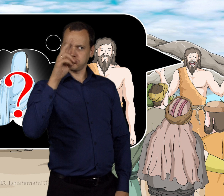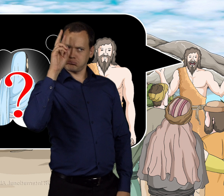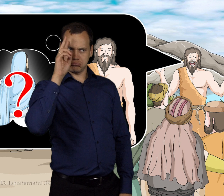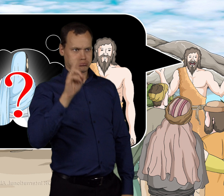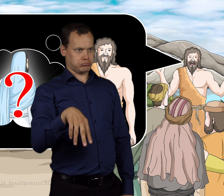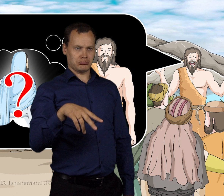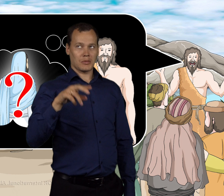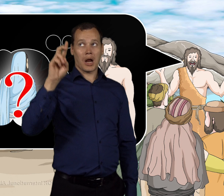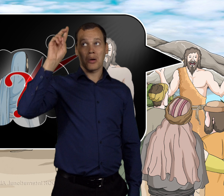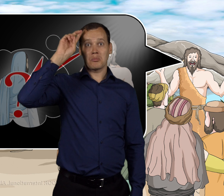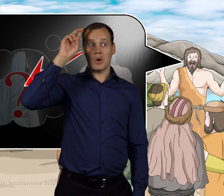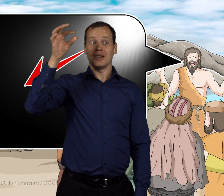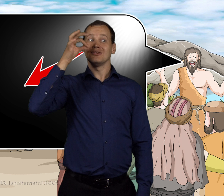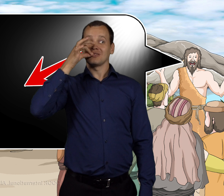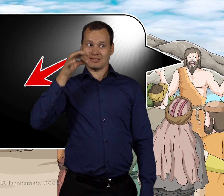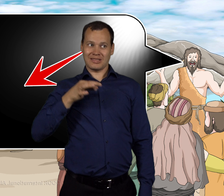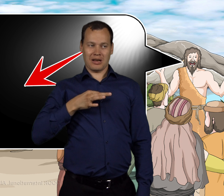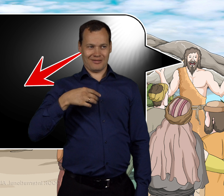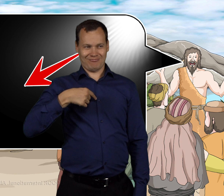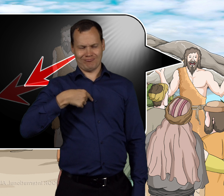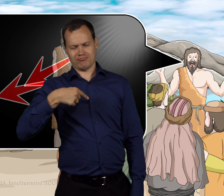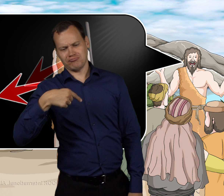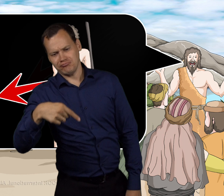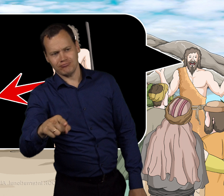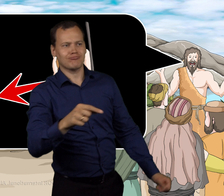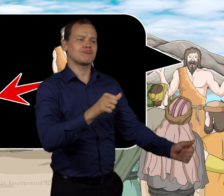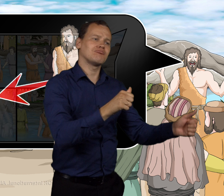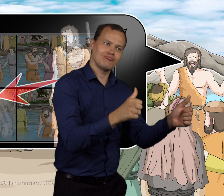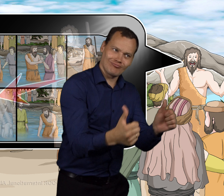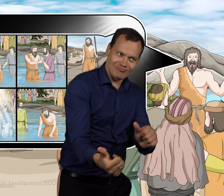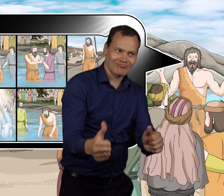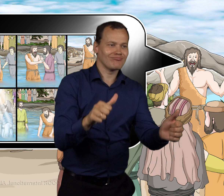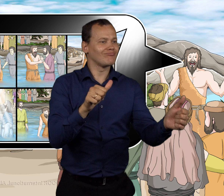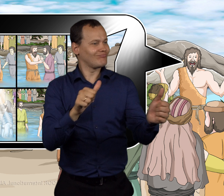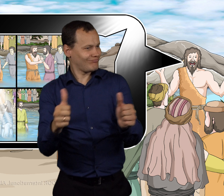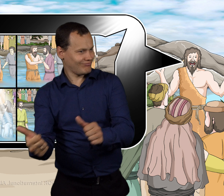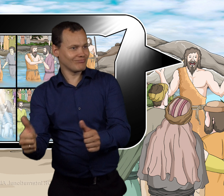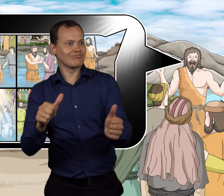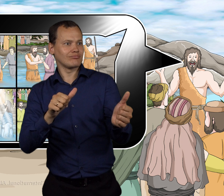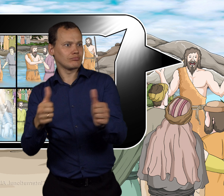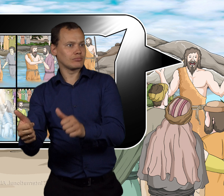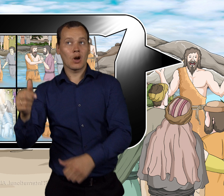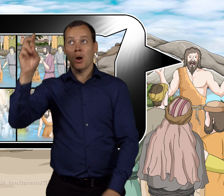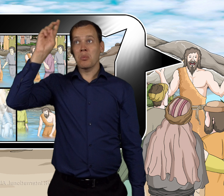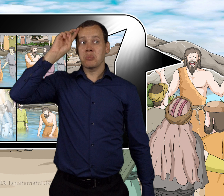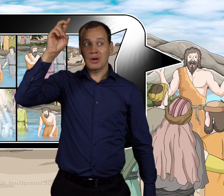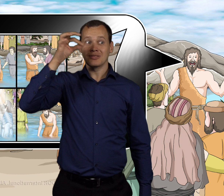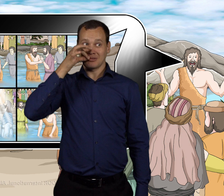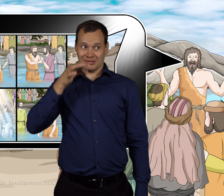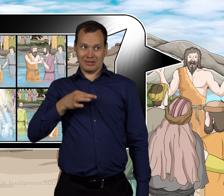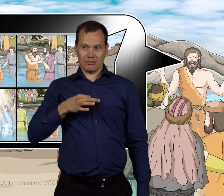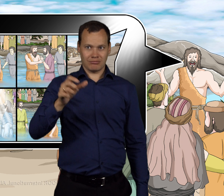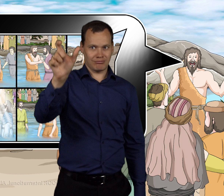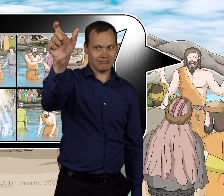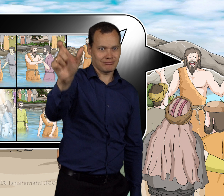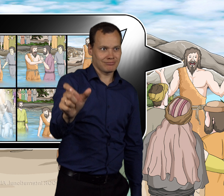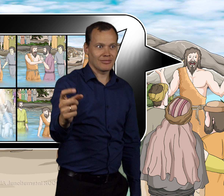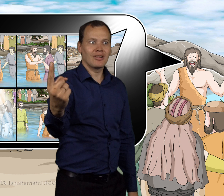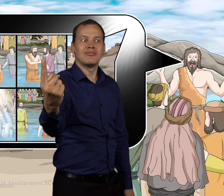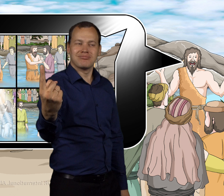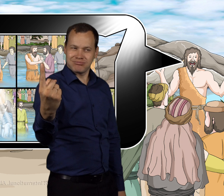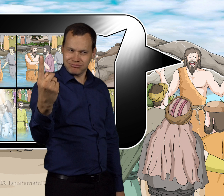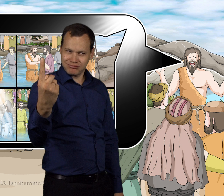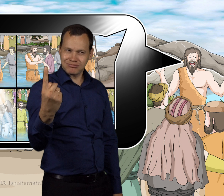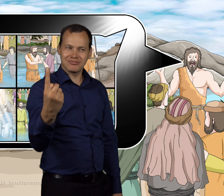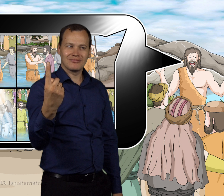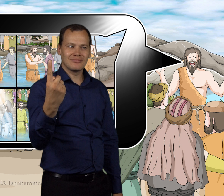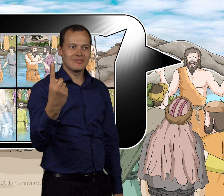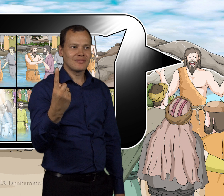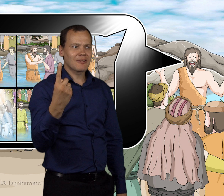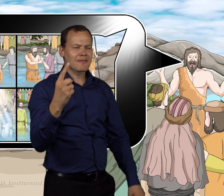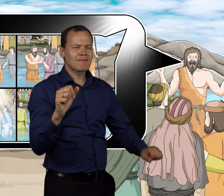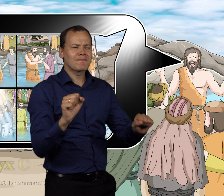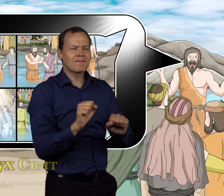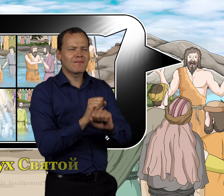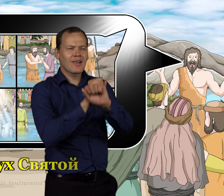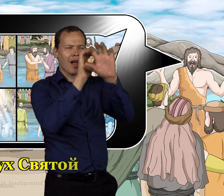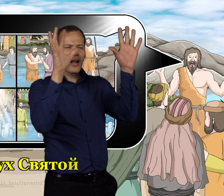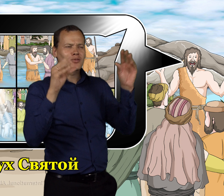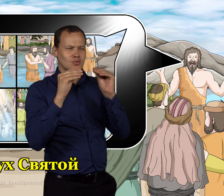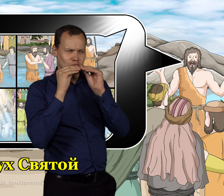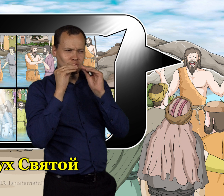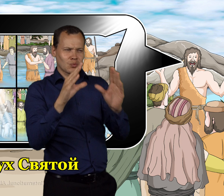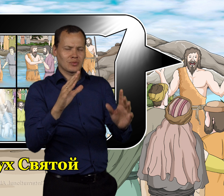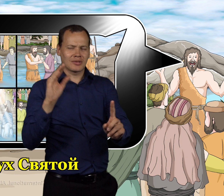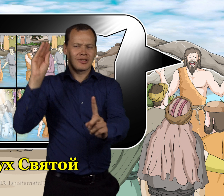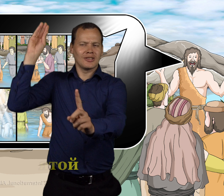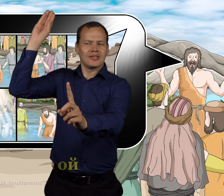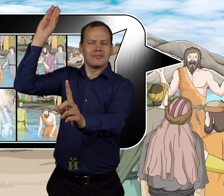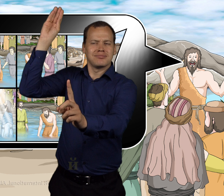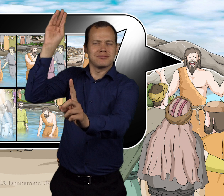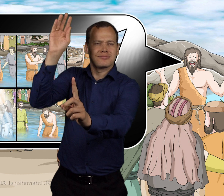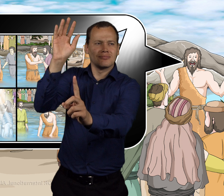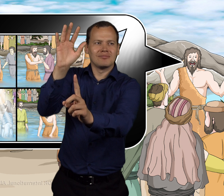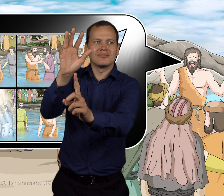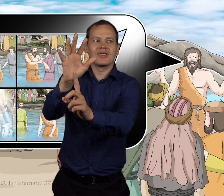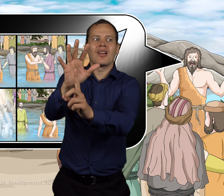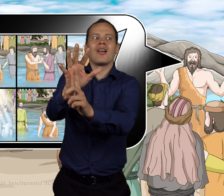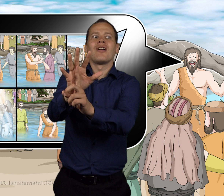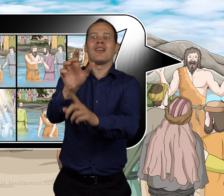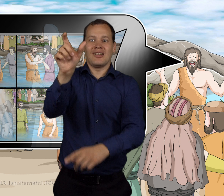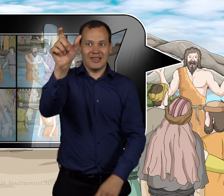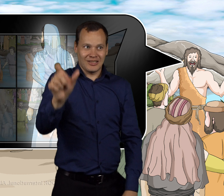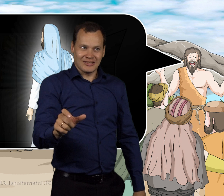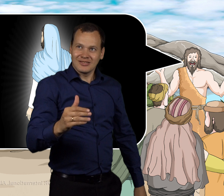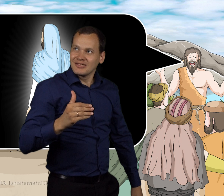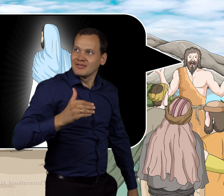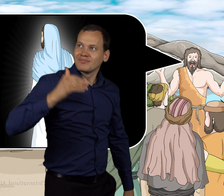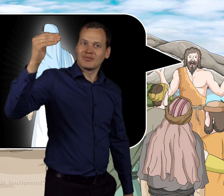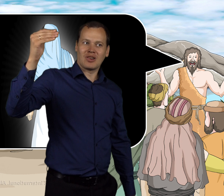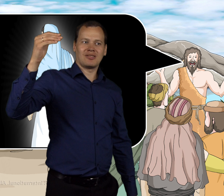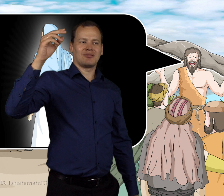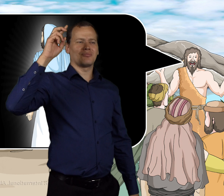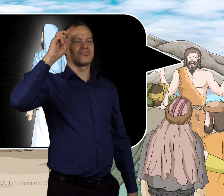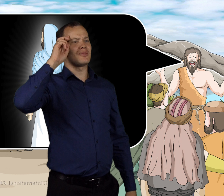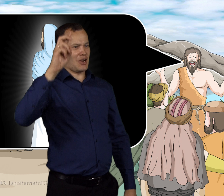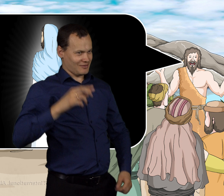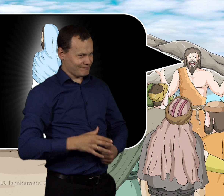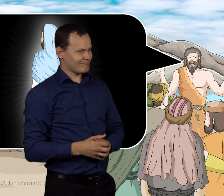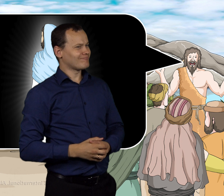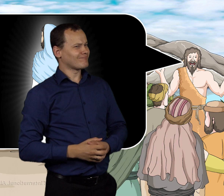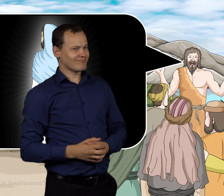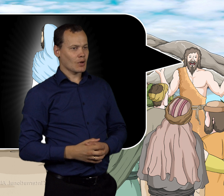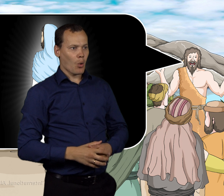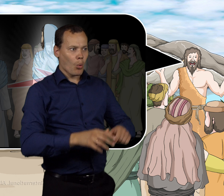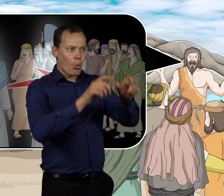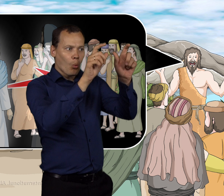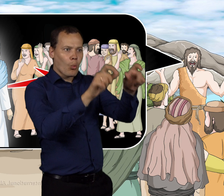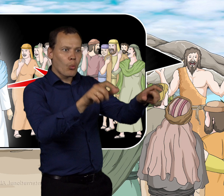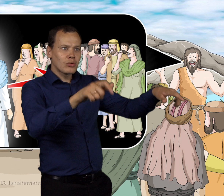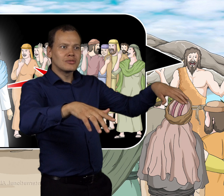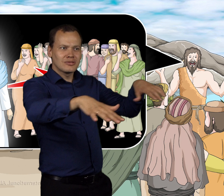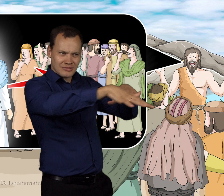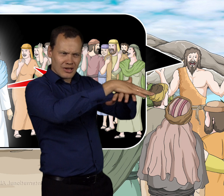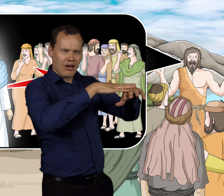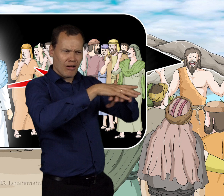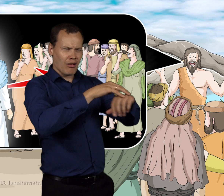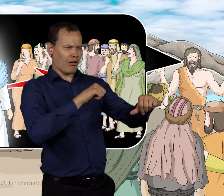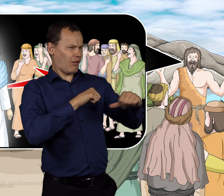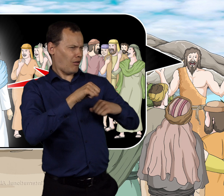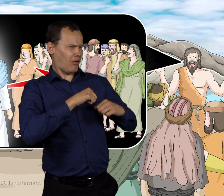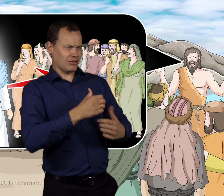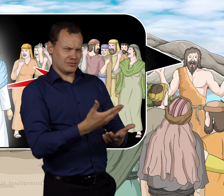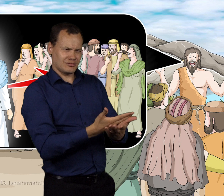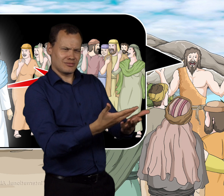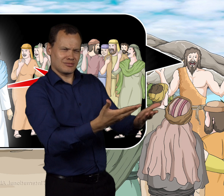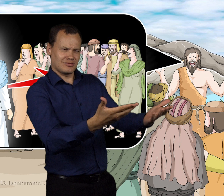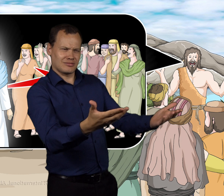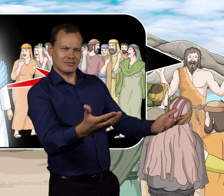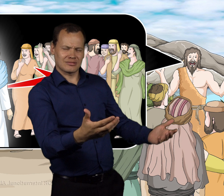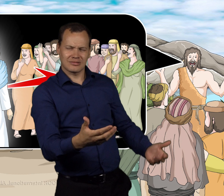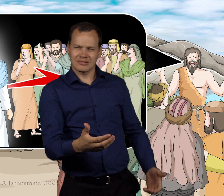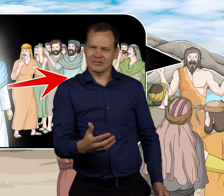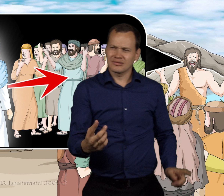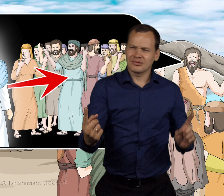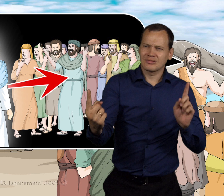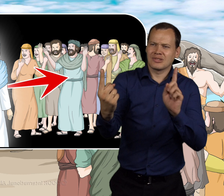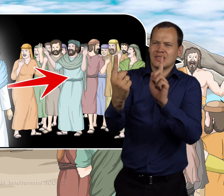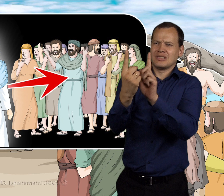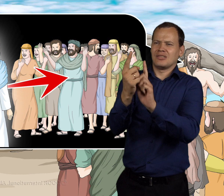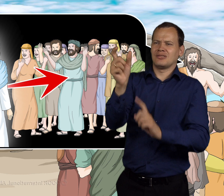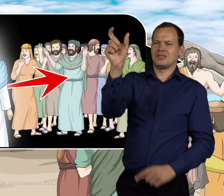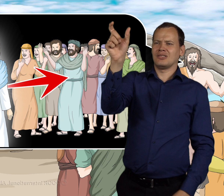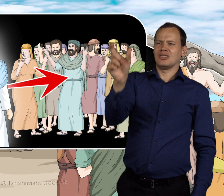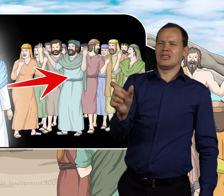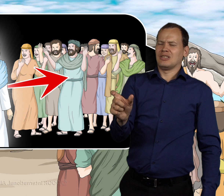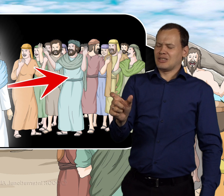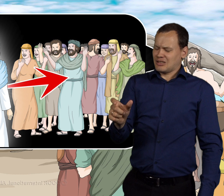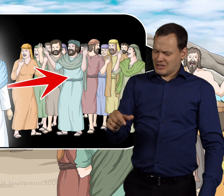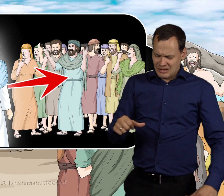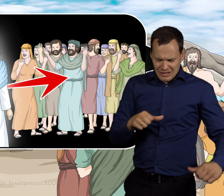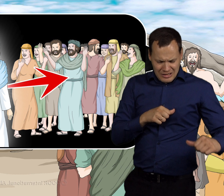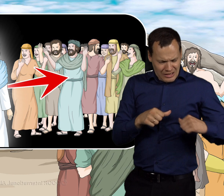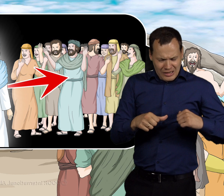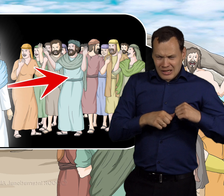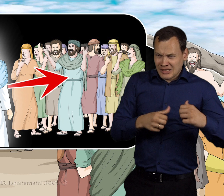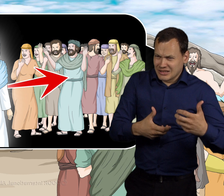I myself did not know Him, but the reason I came baptizing with water was that He might be revealed to Israel.”